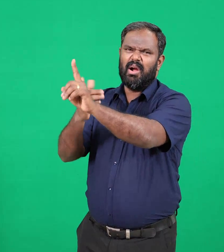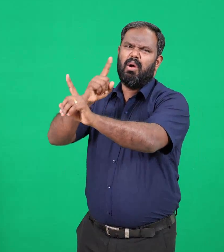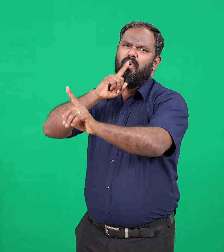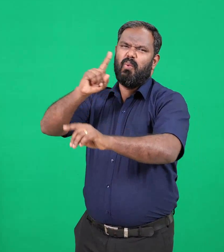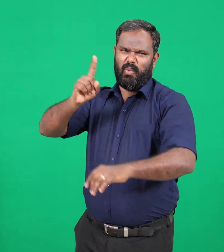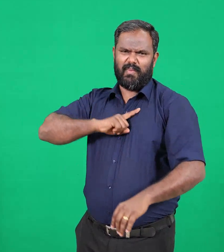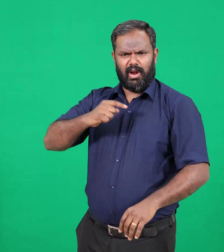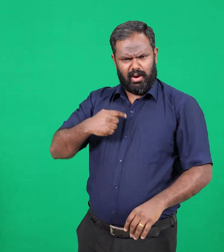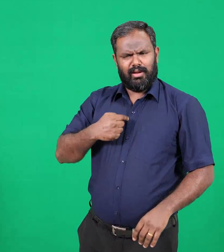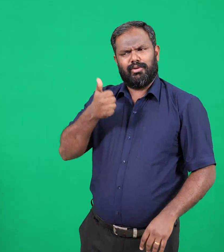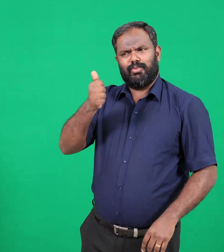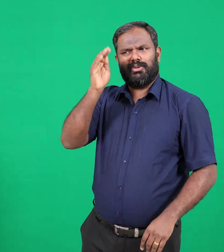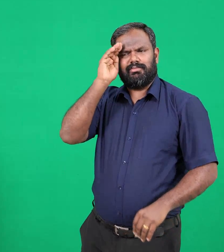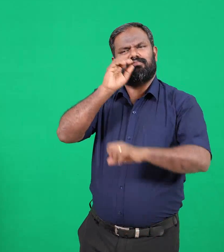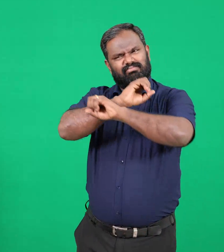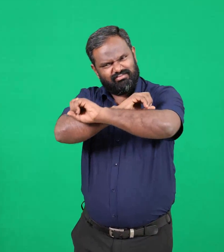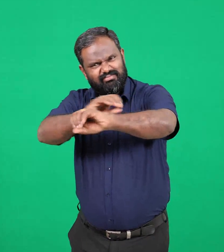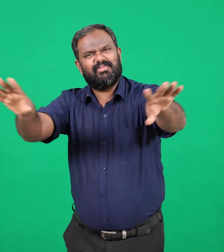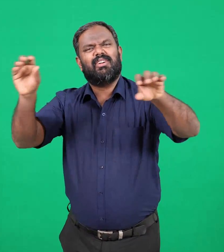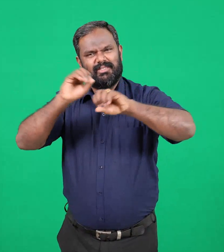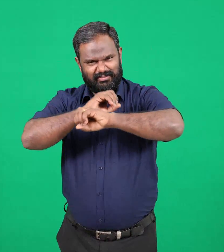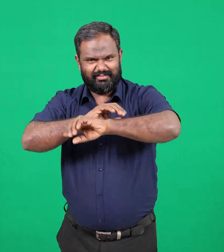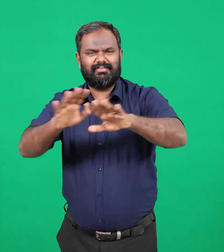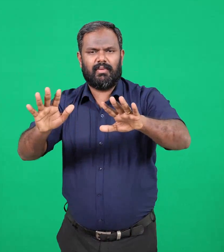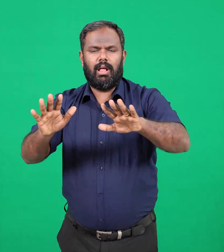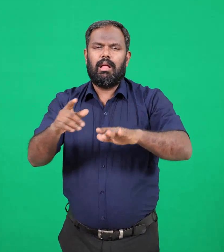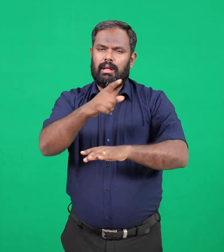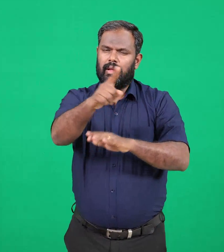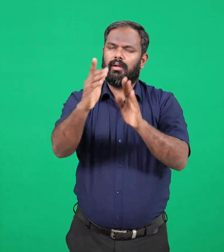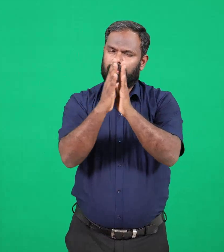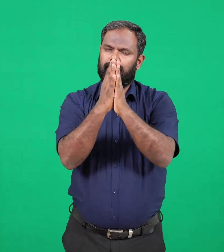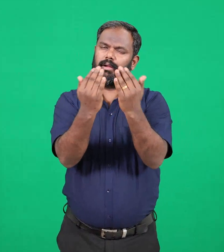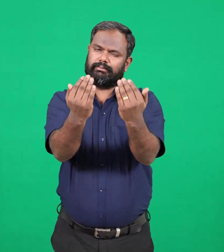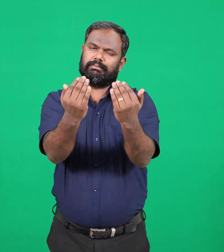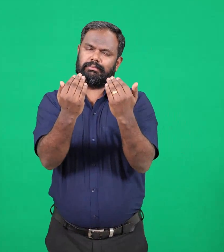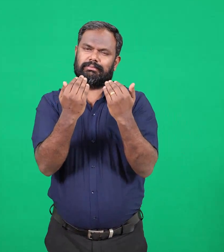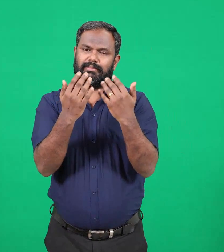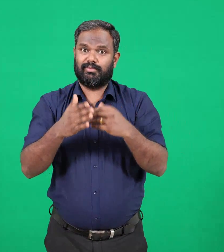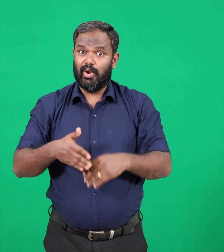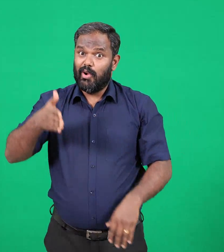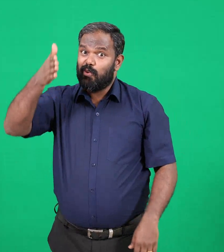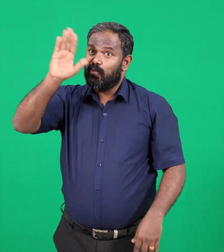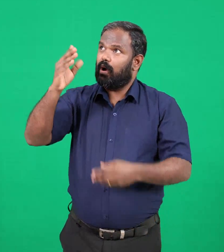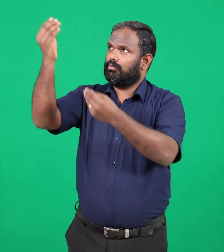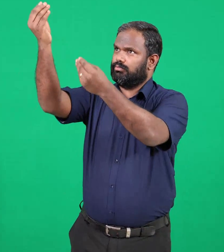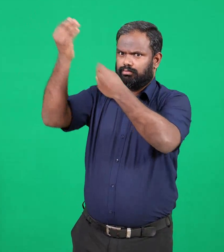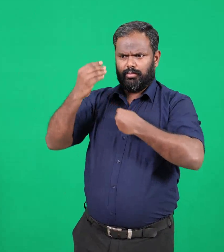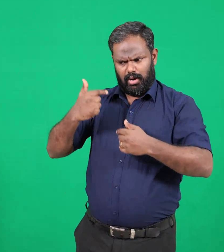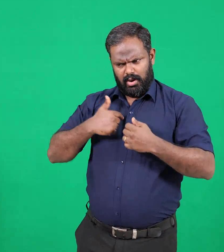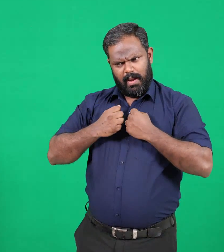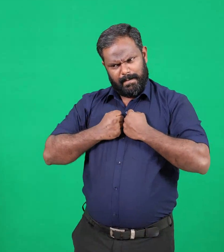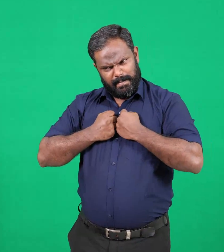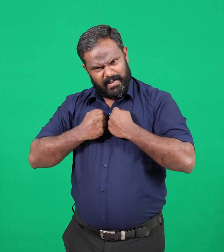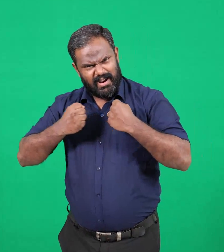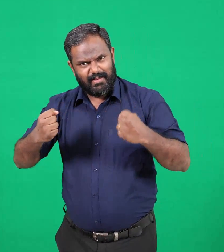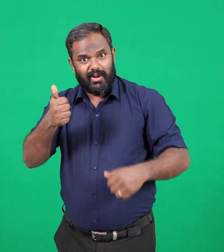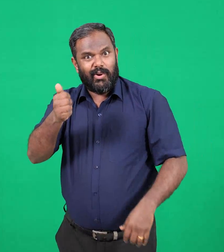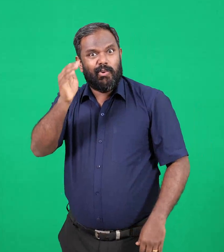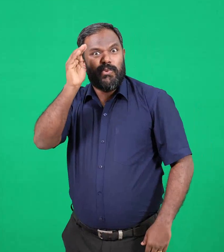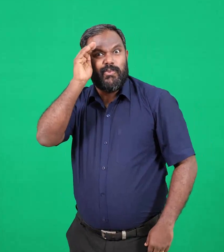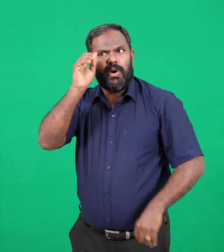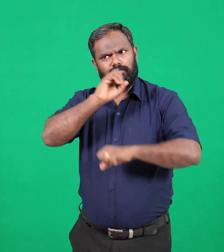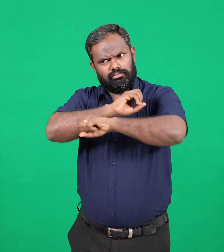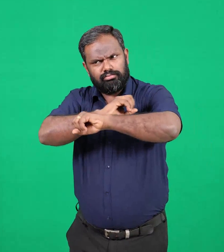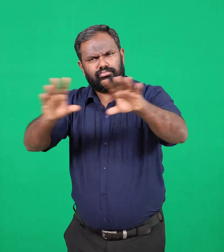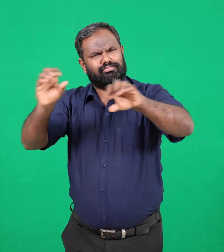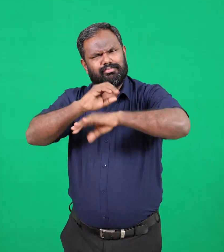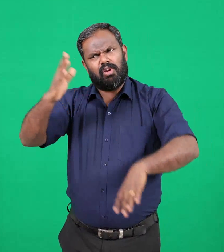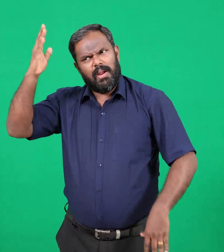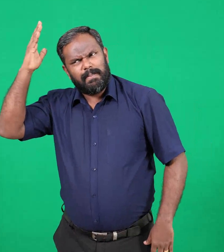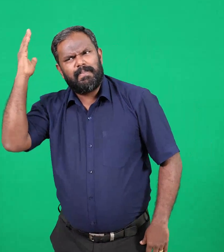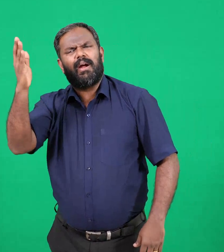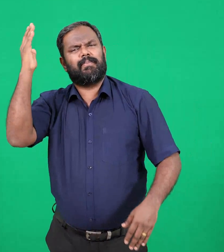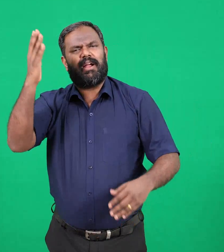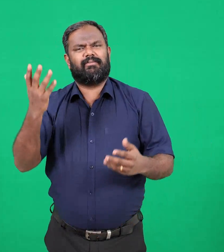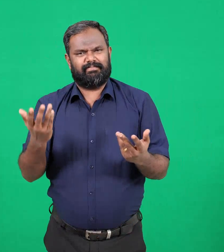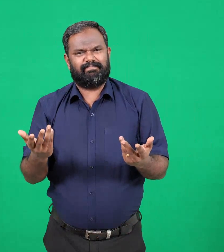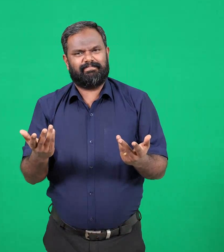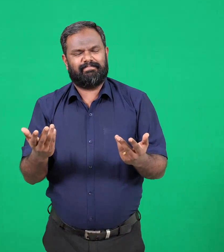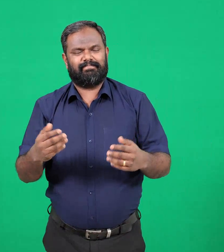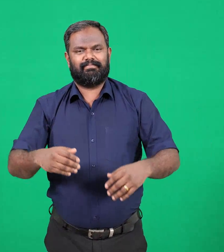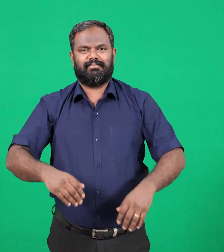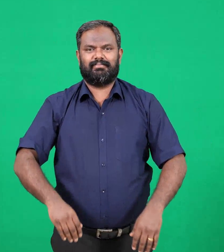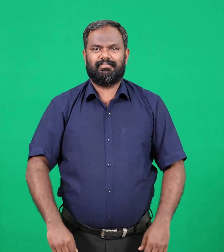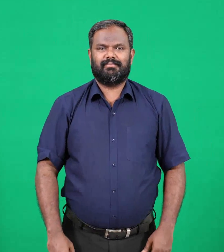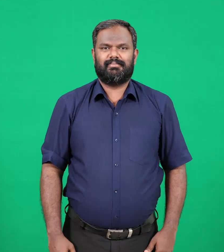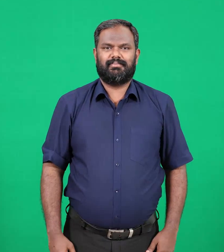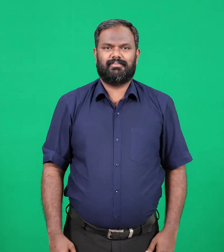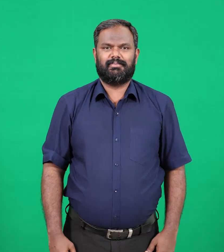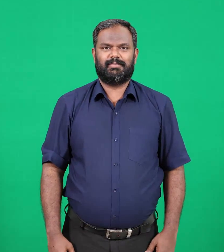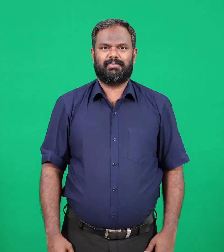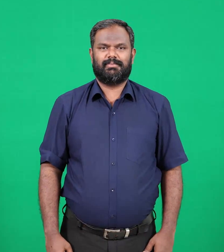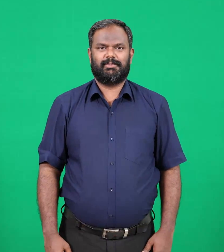Pray that I may proclaim it fearlessly, as I should.